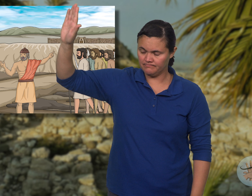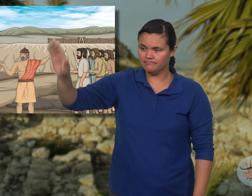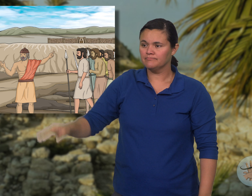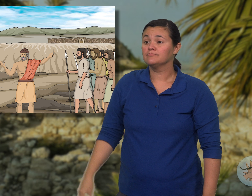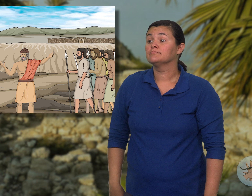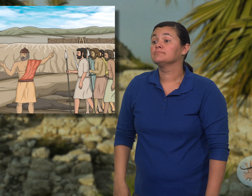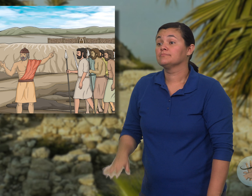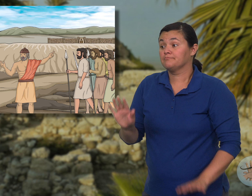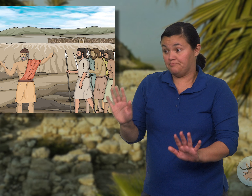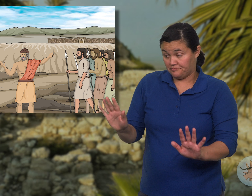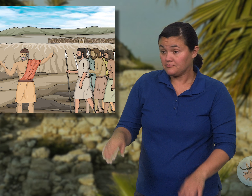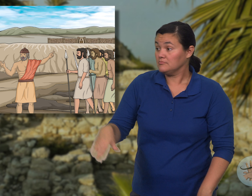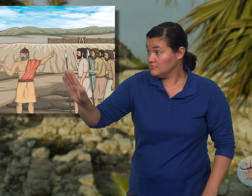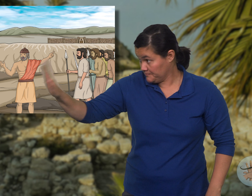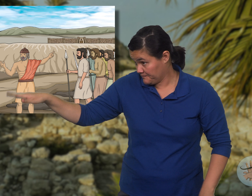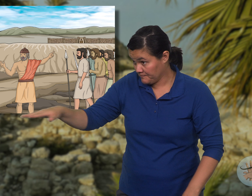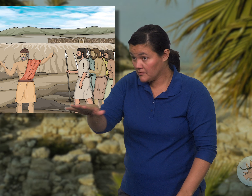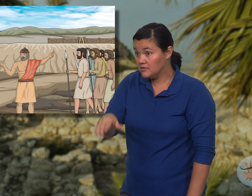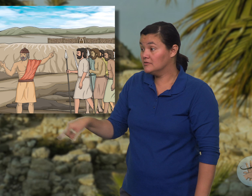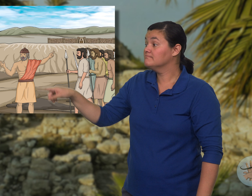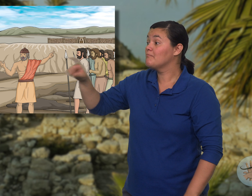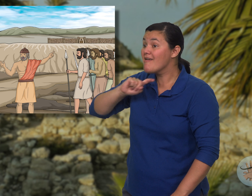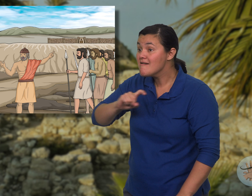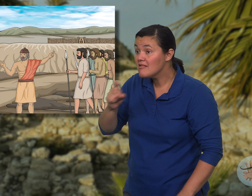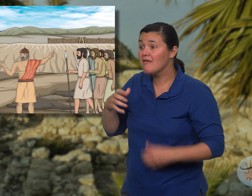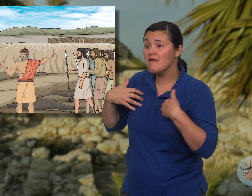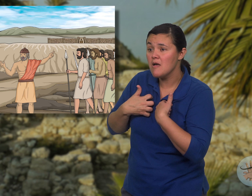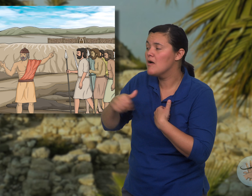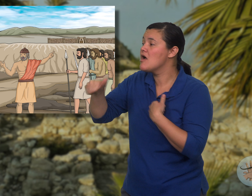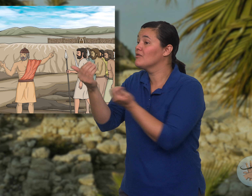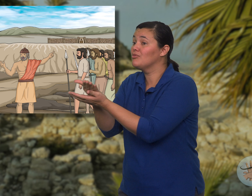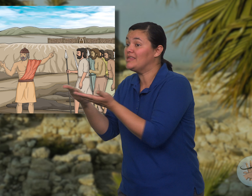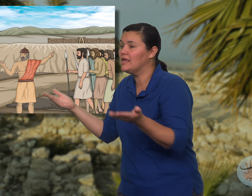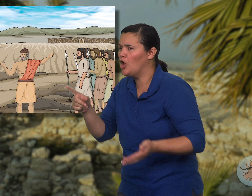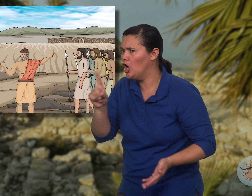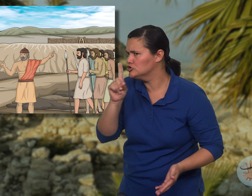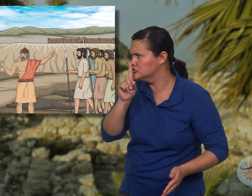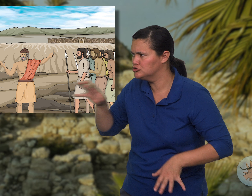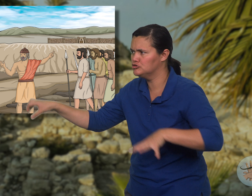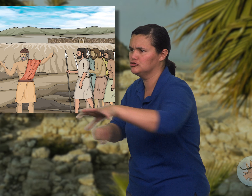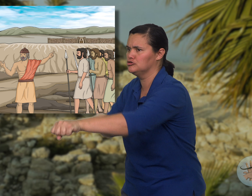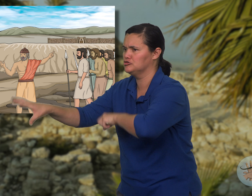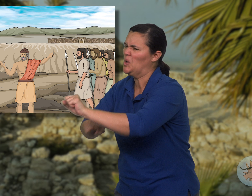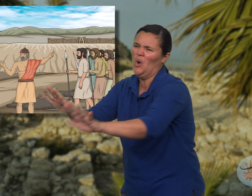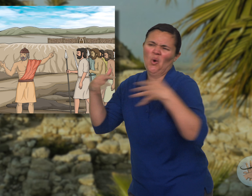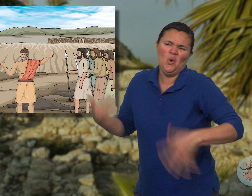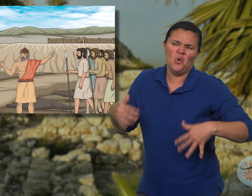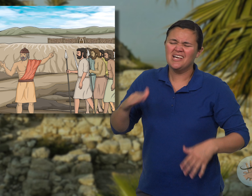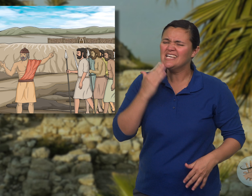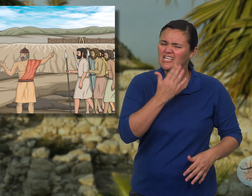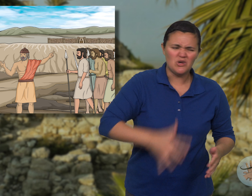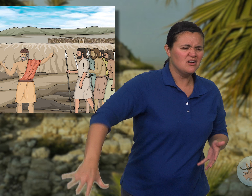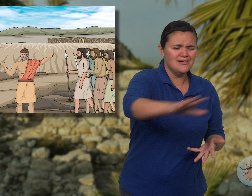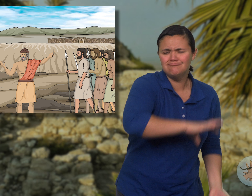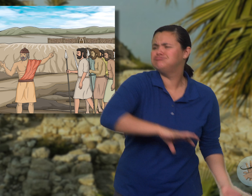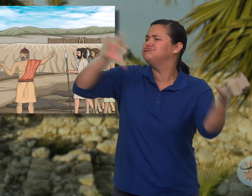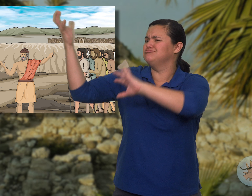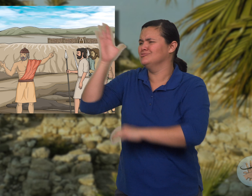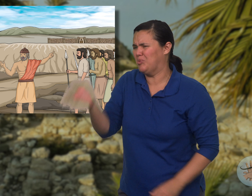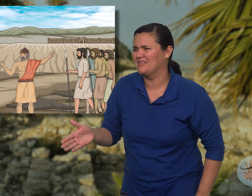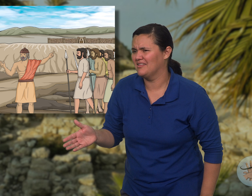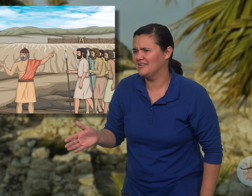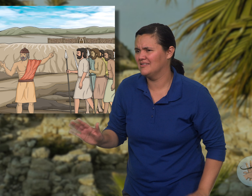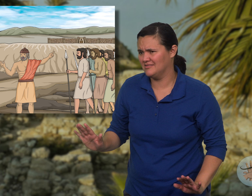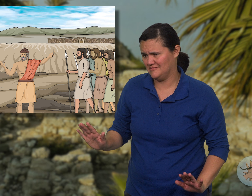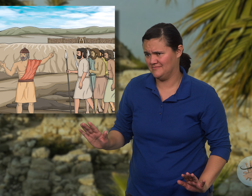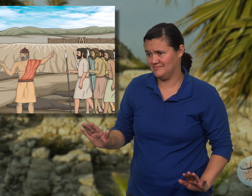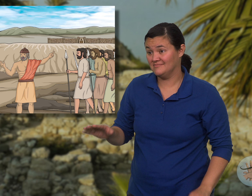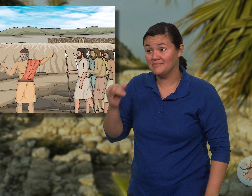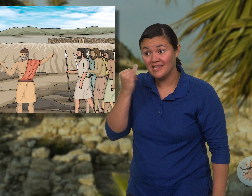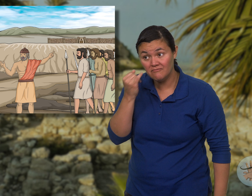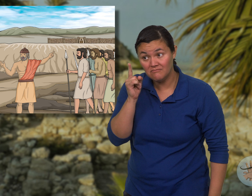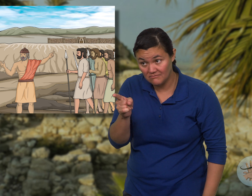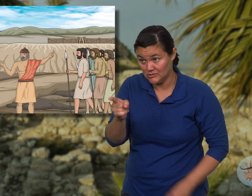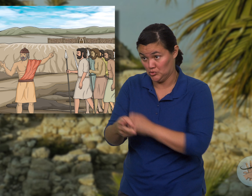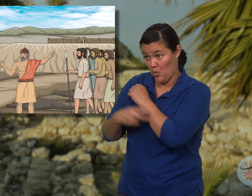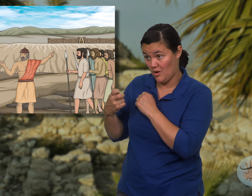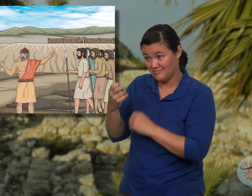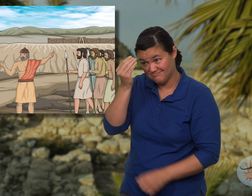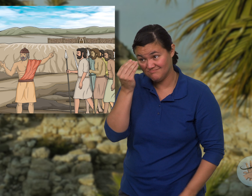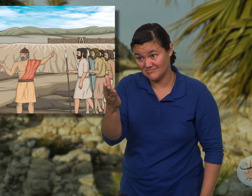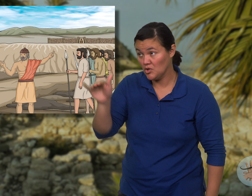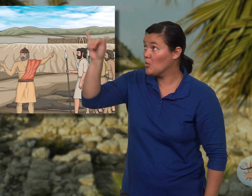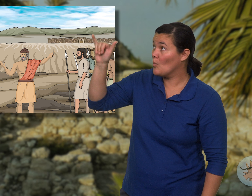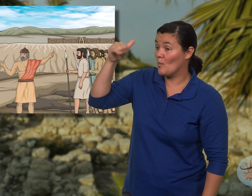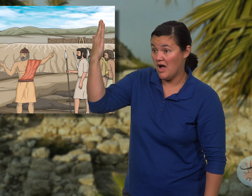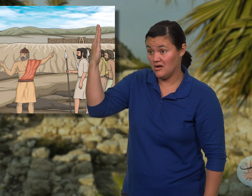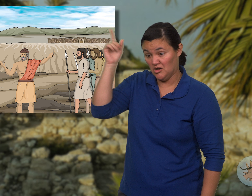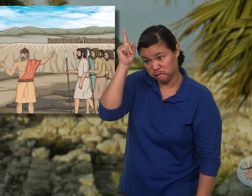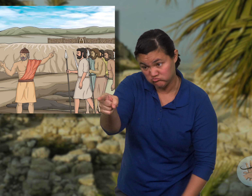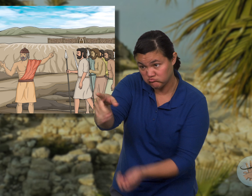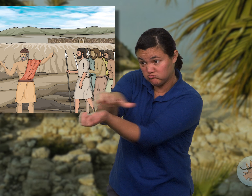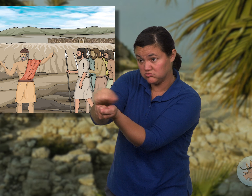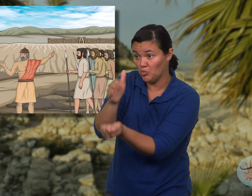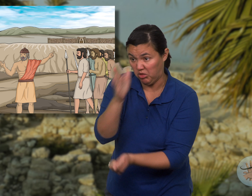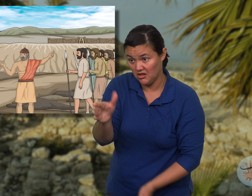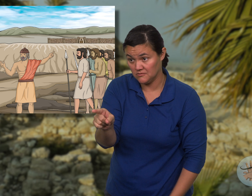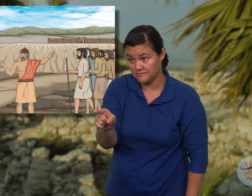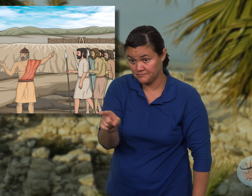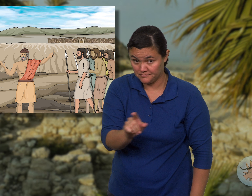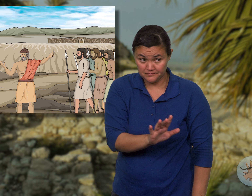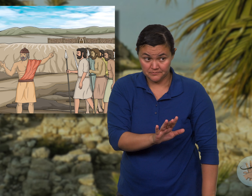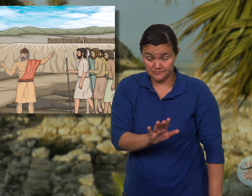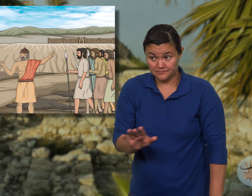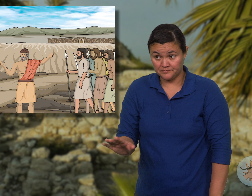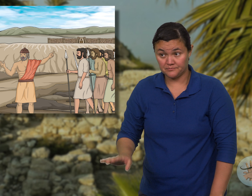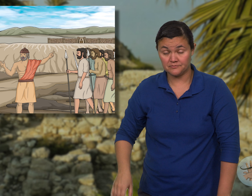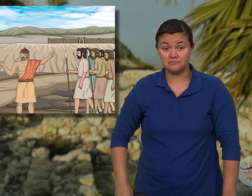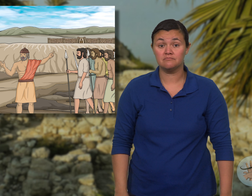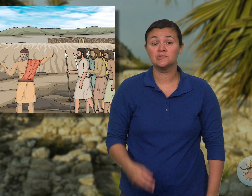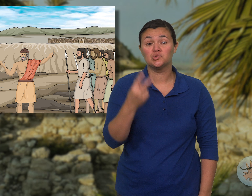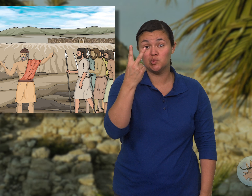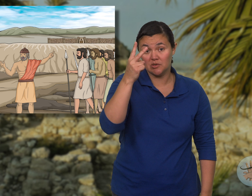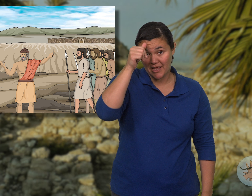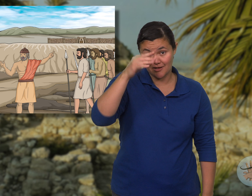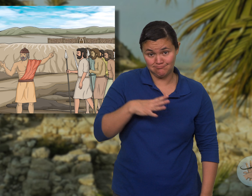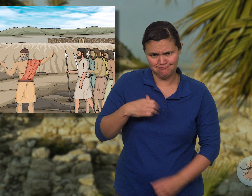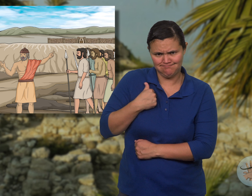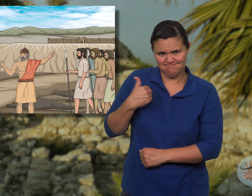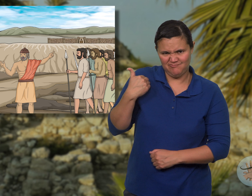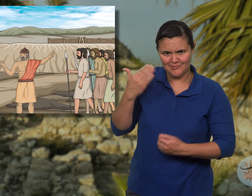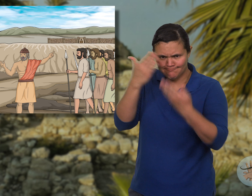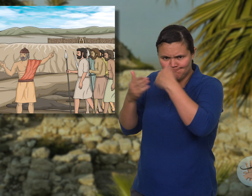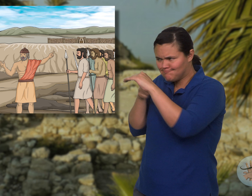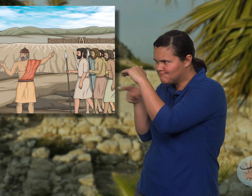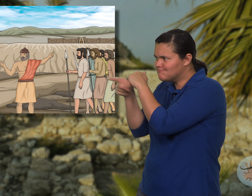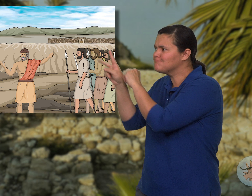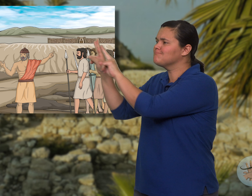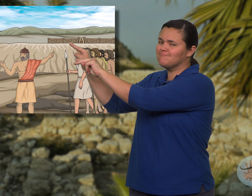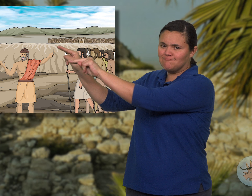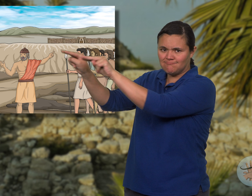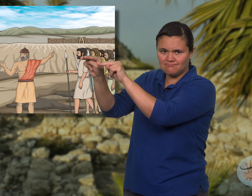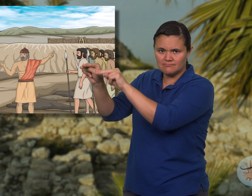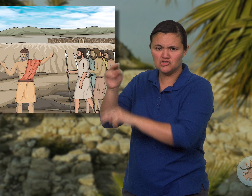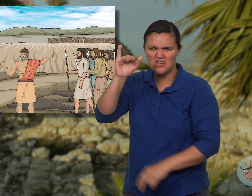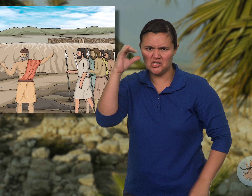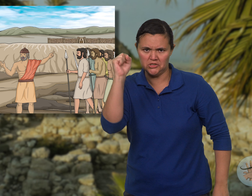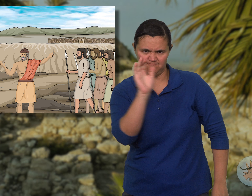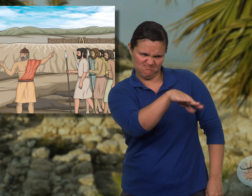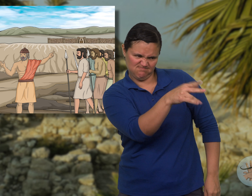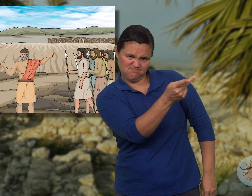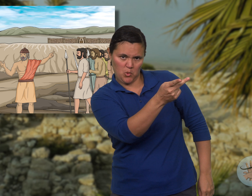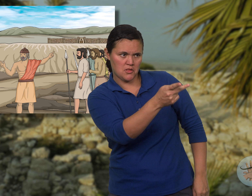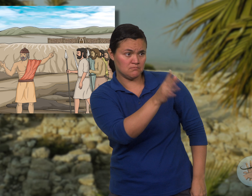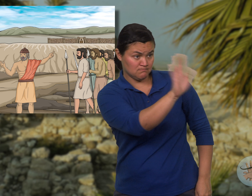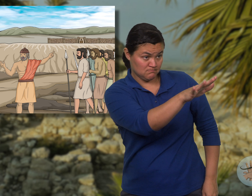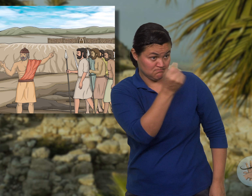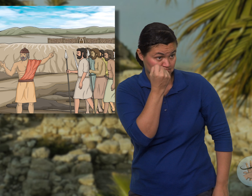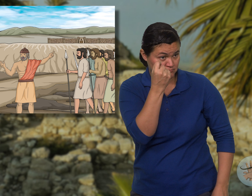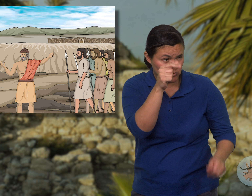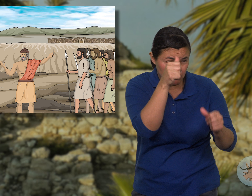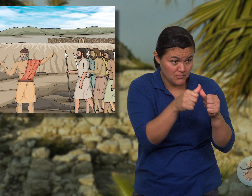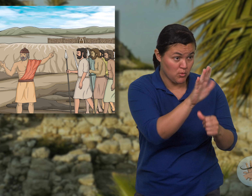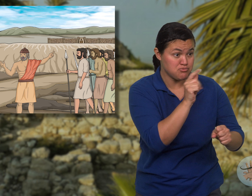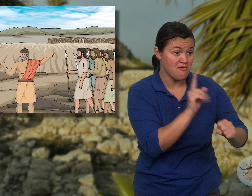If you take any of these, you will set apart the camp of Israel for destruction and bring disaster upon it.